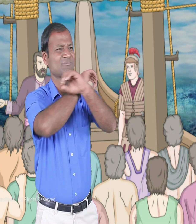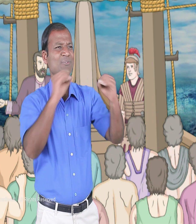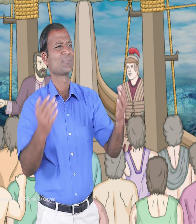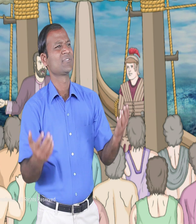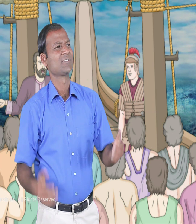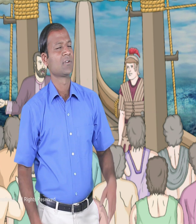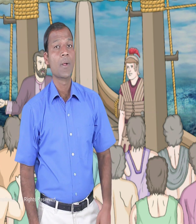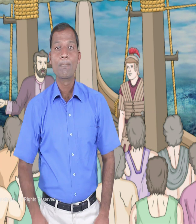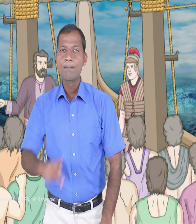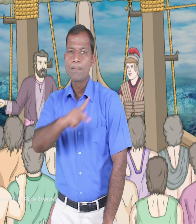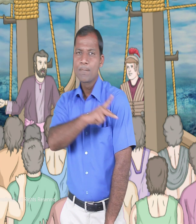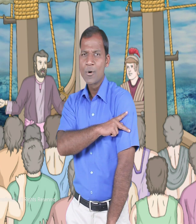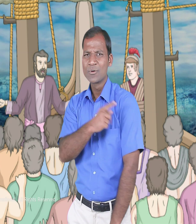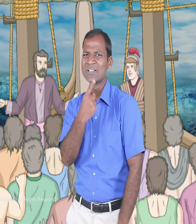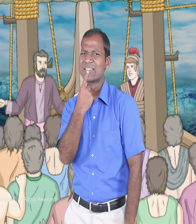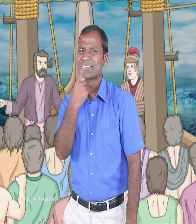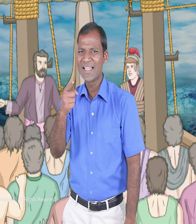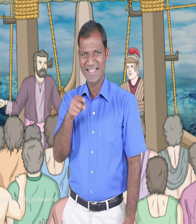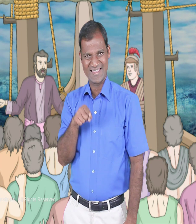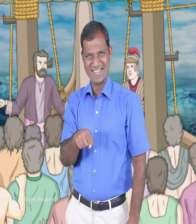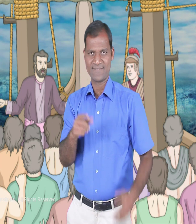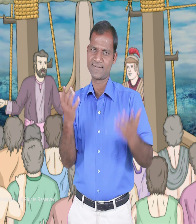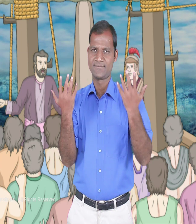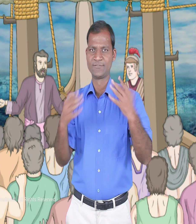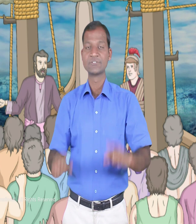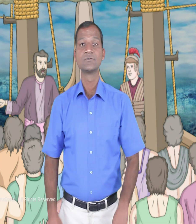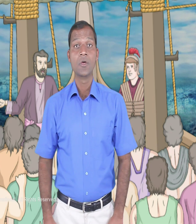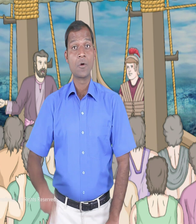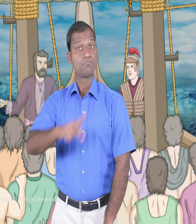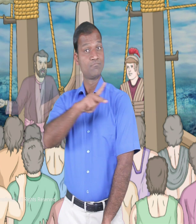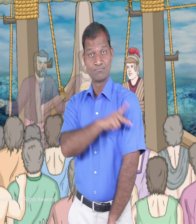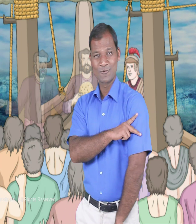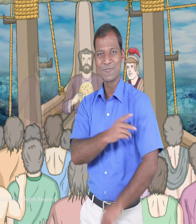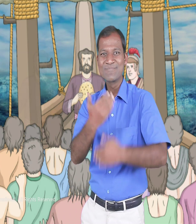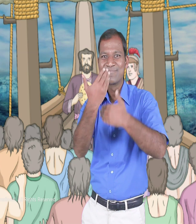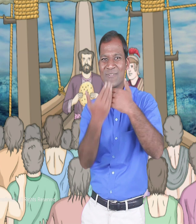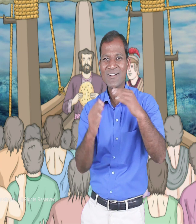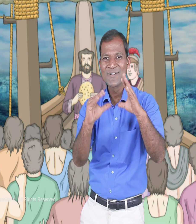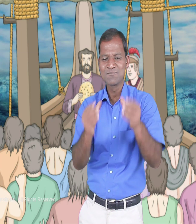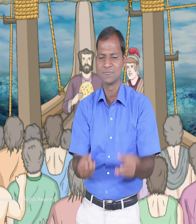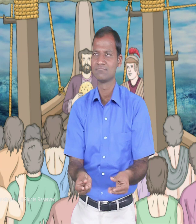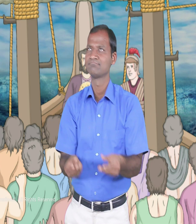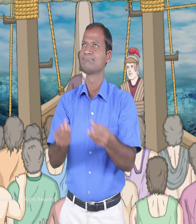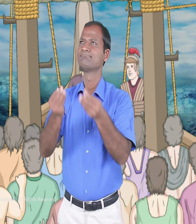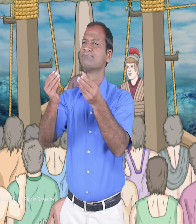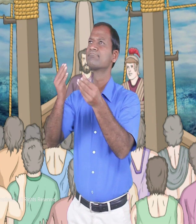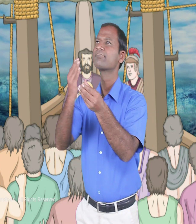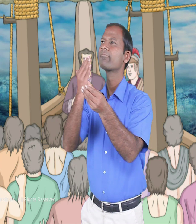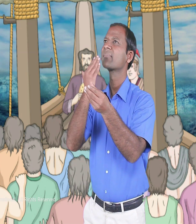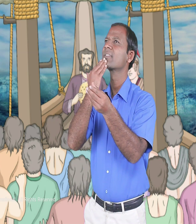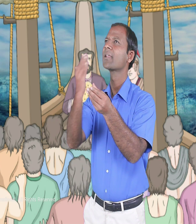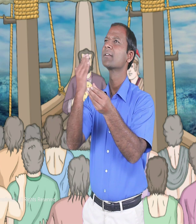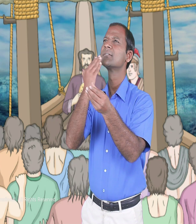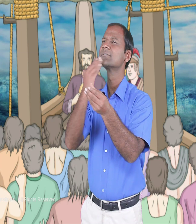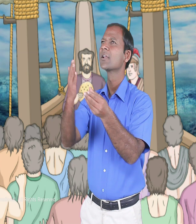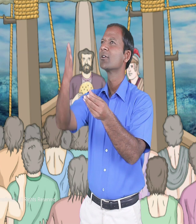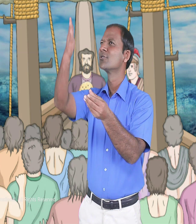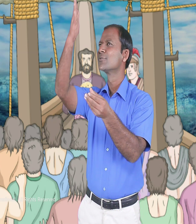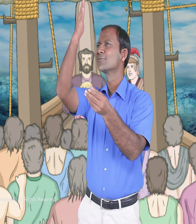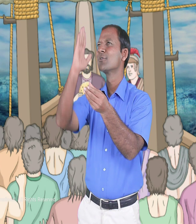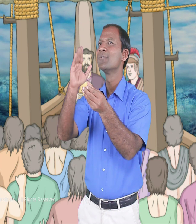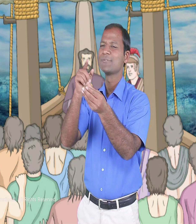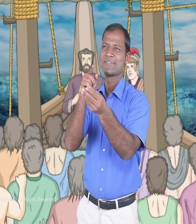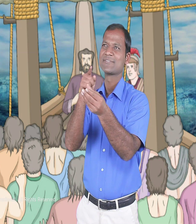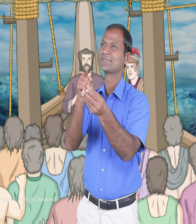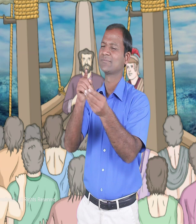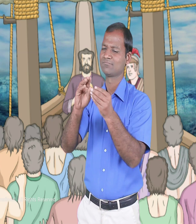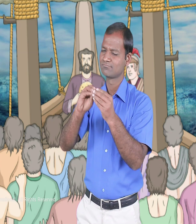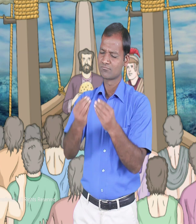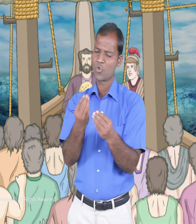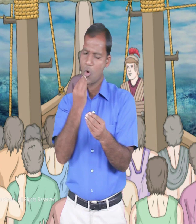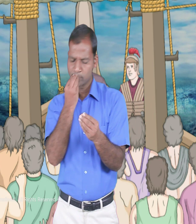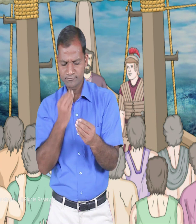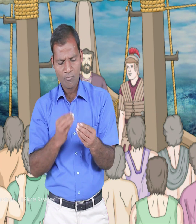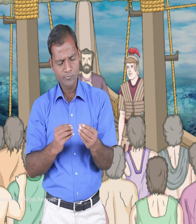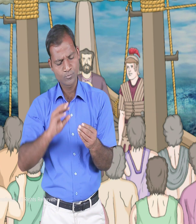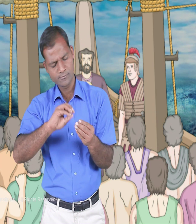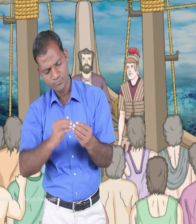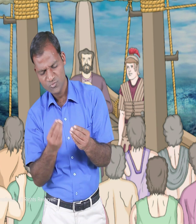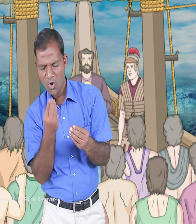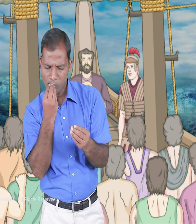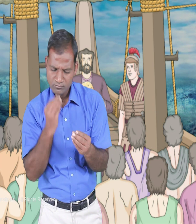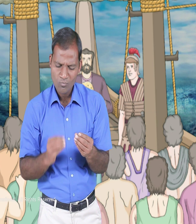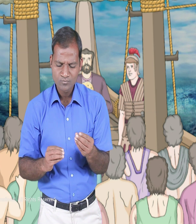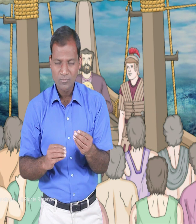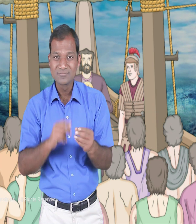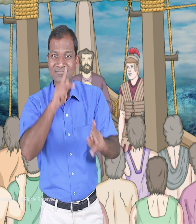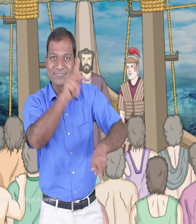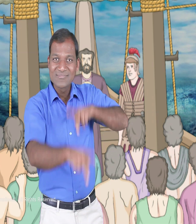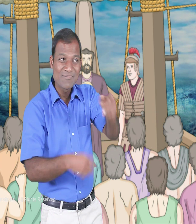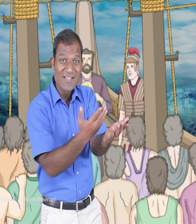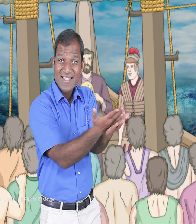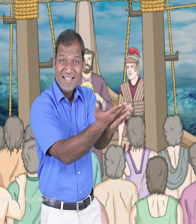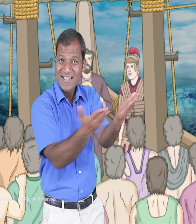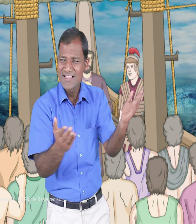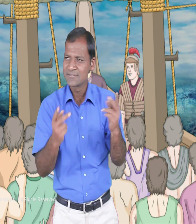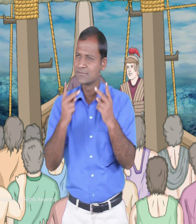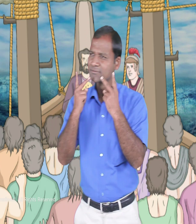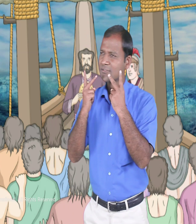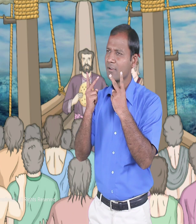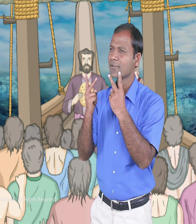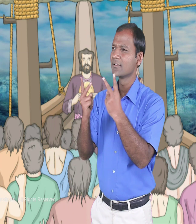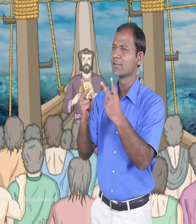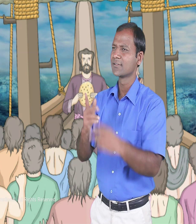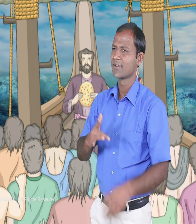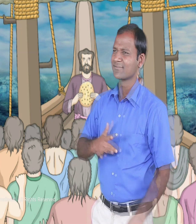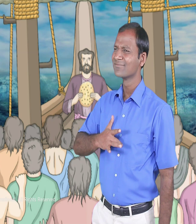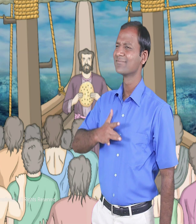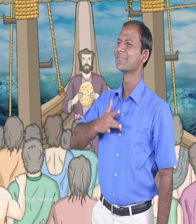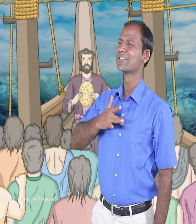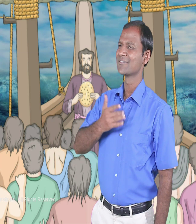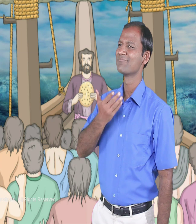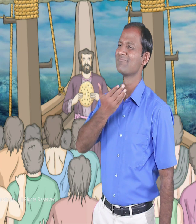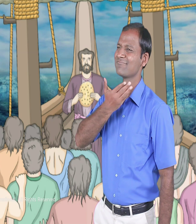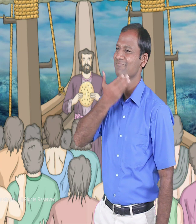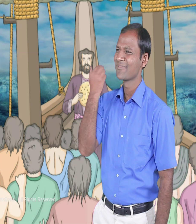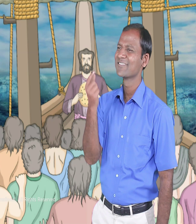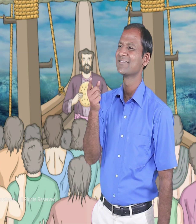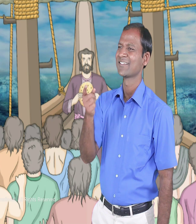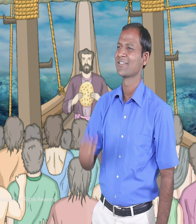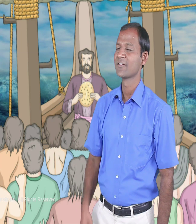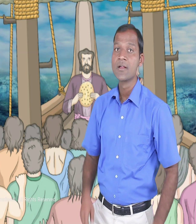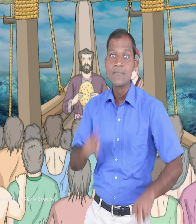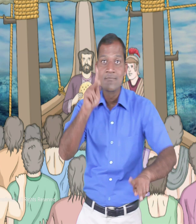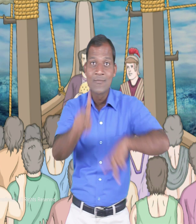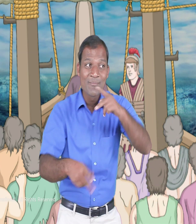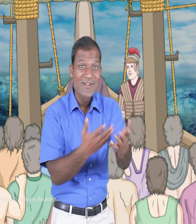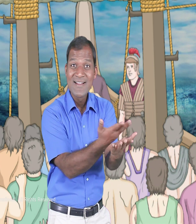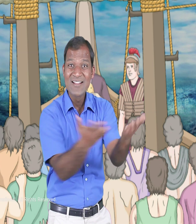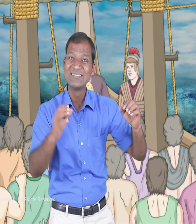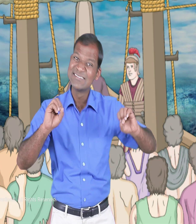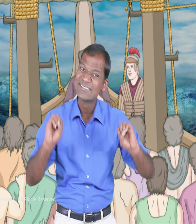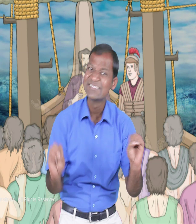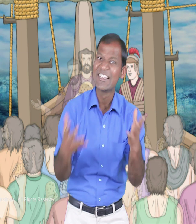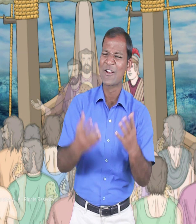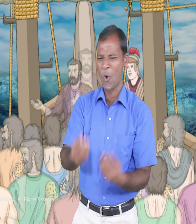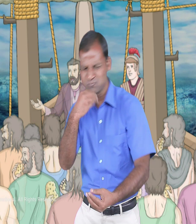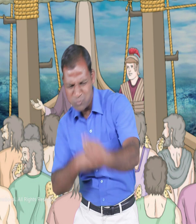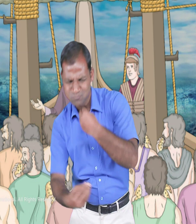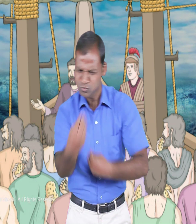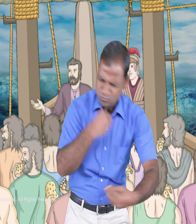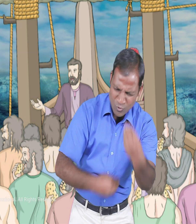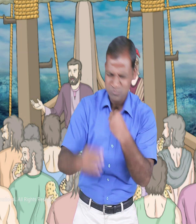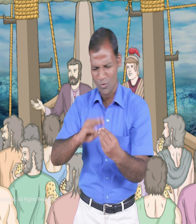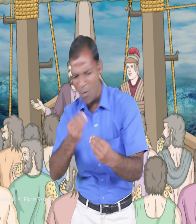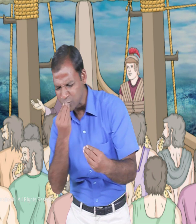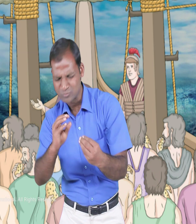After he had said this, Paul took bread and gave thanks to God in front of them all. Then he broke it and began to eat.